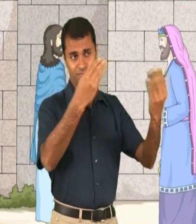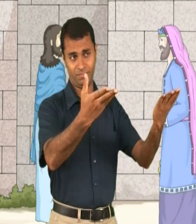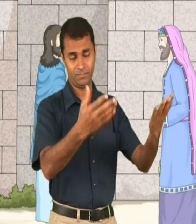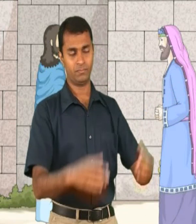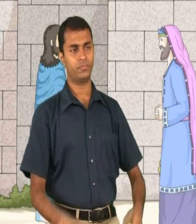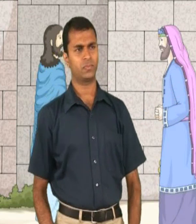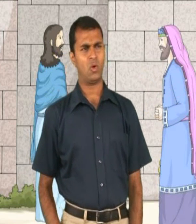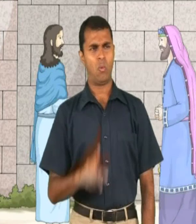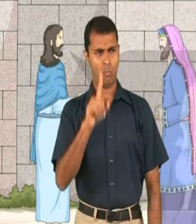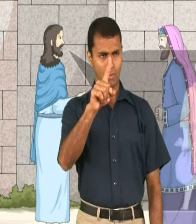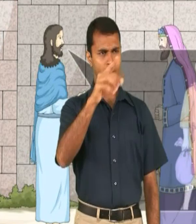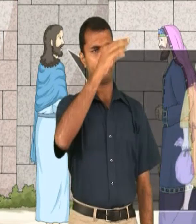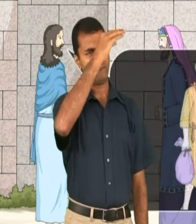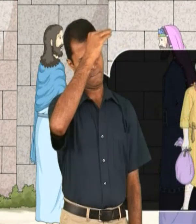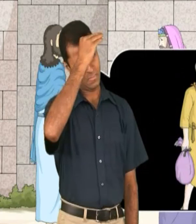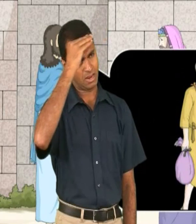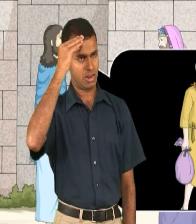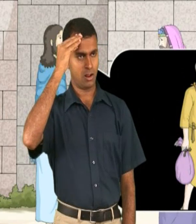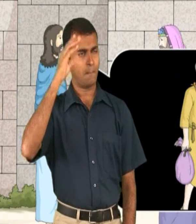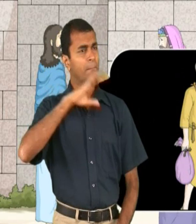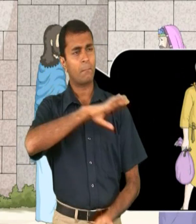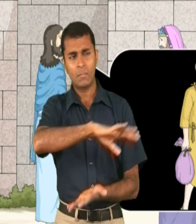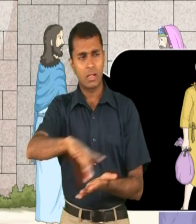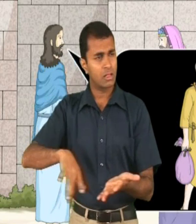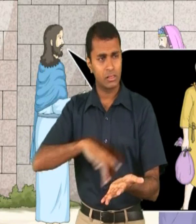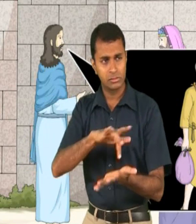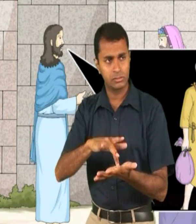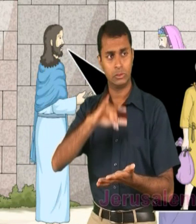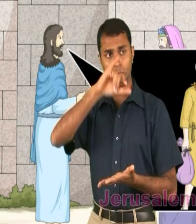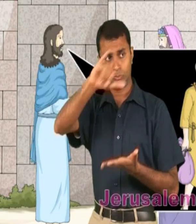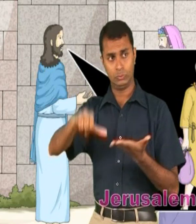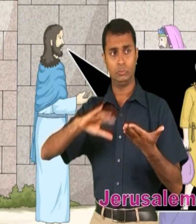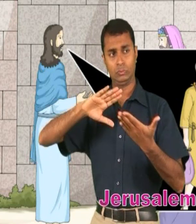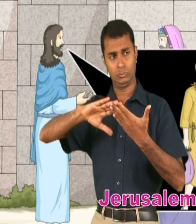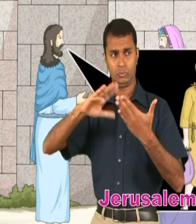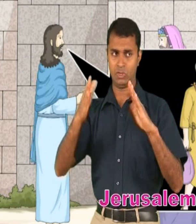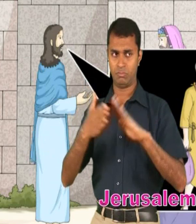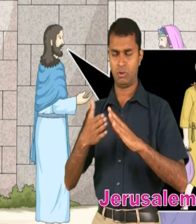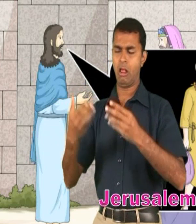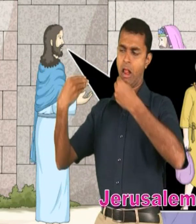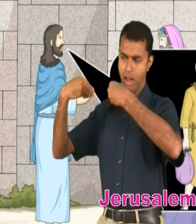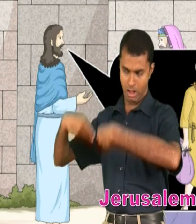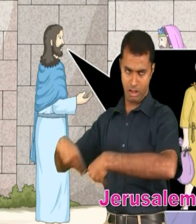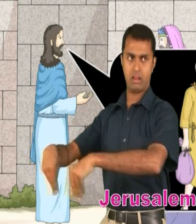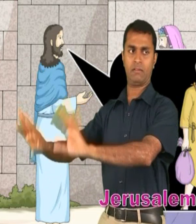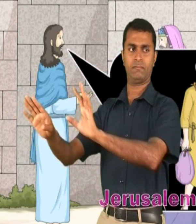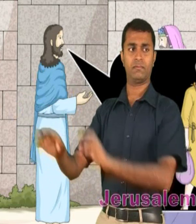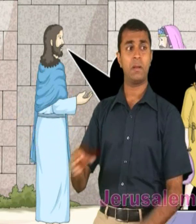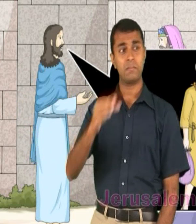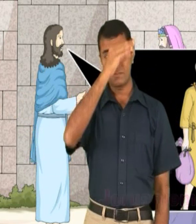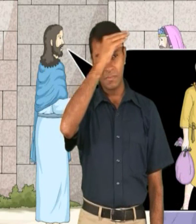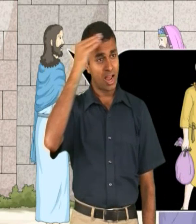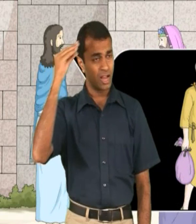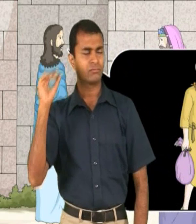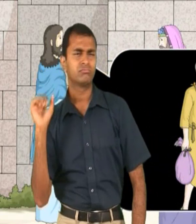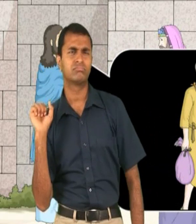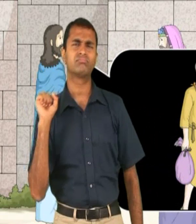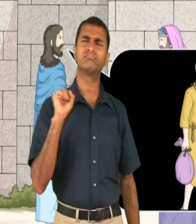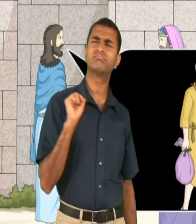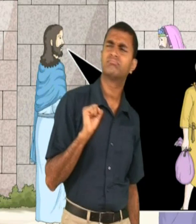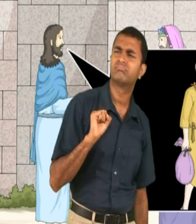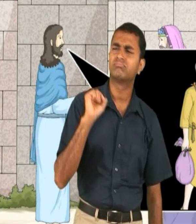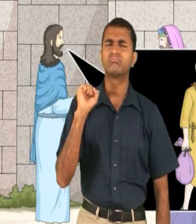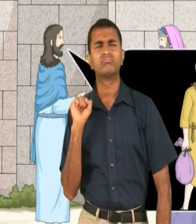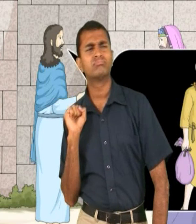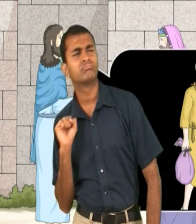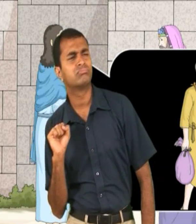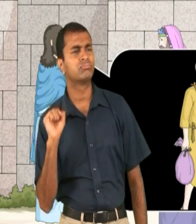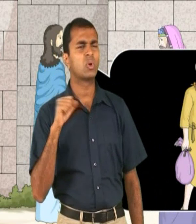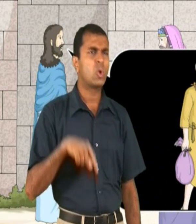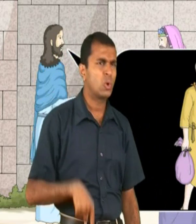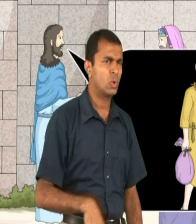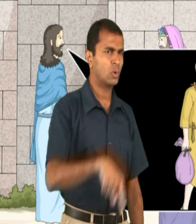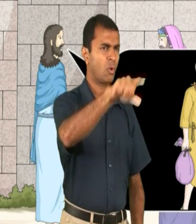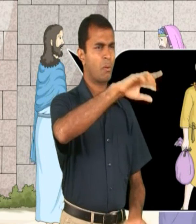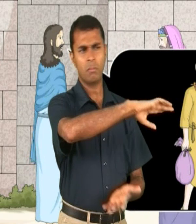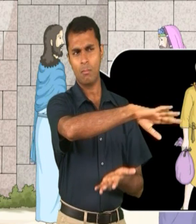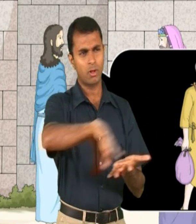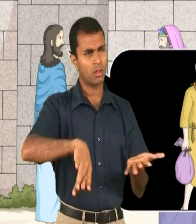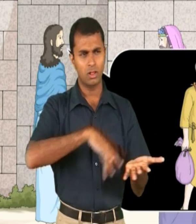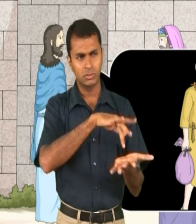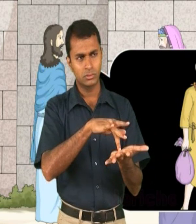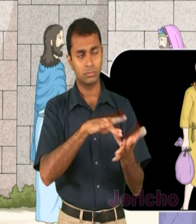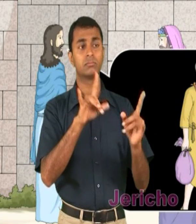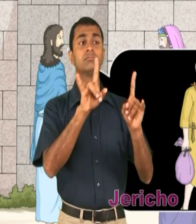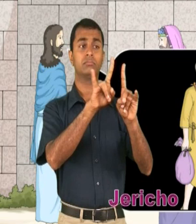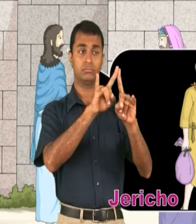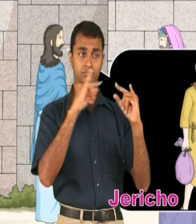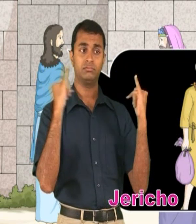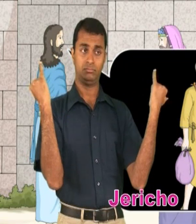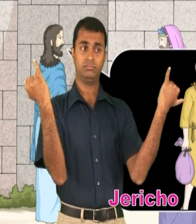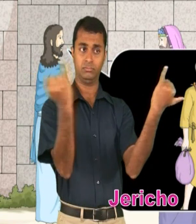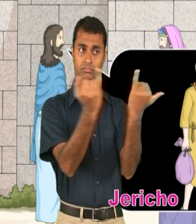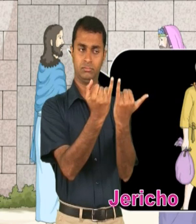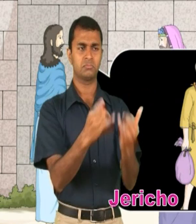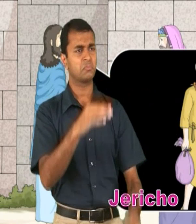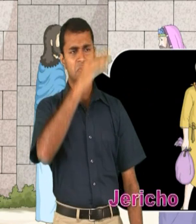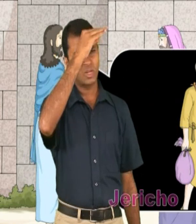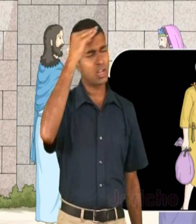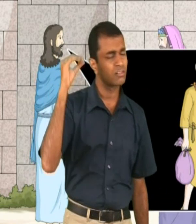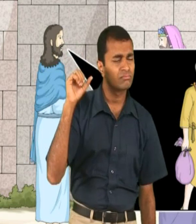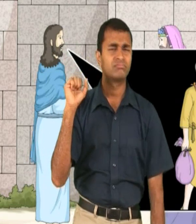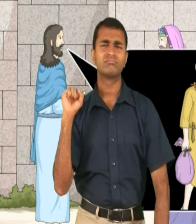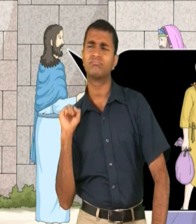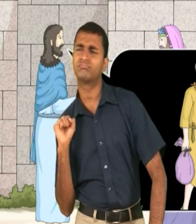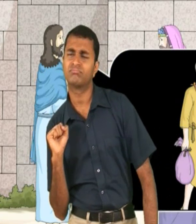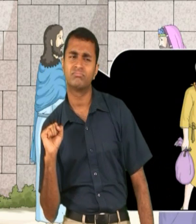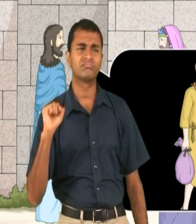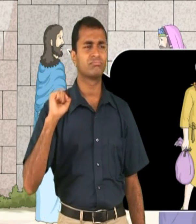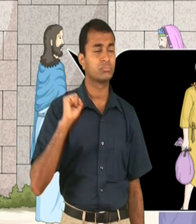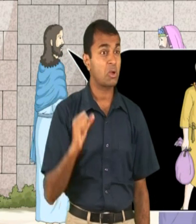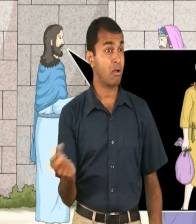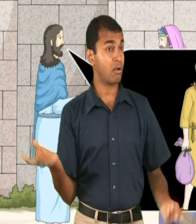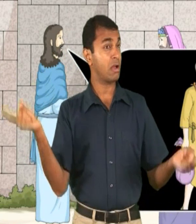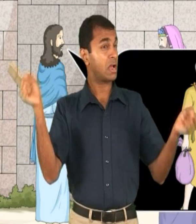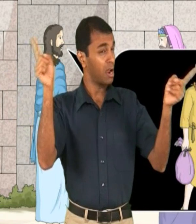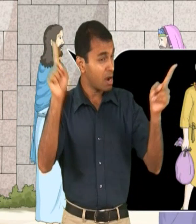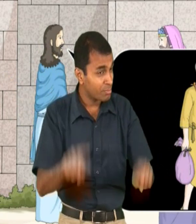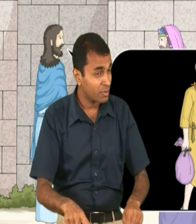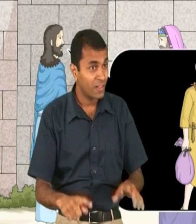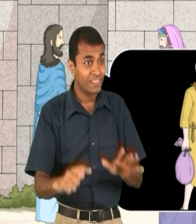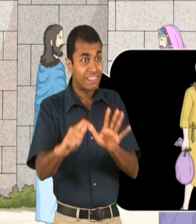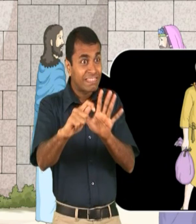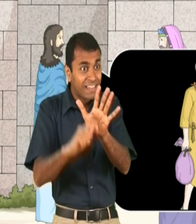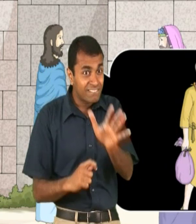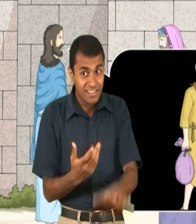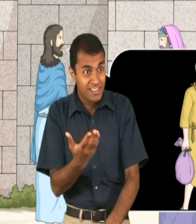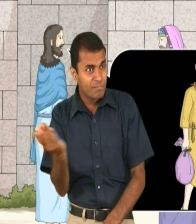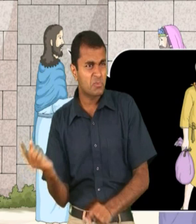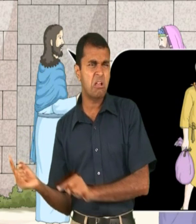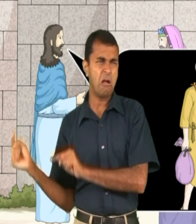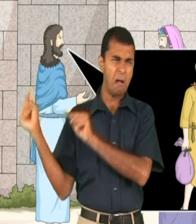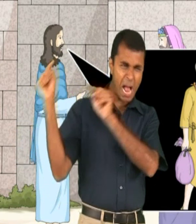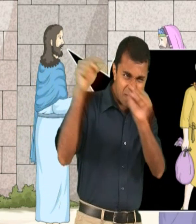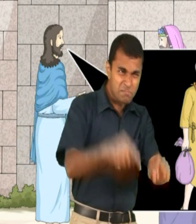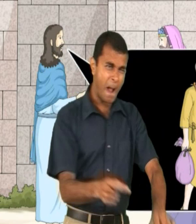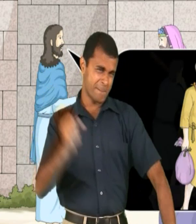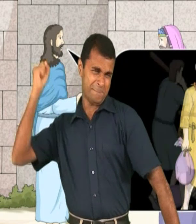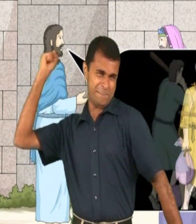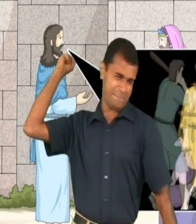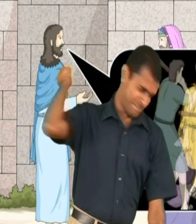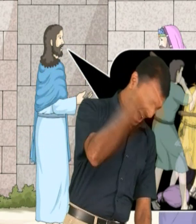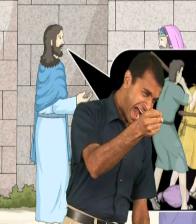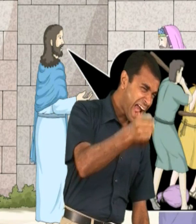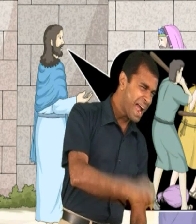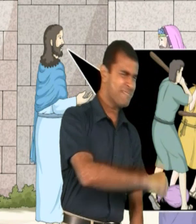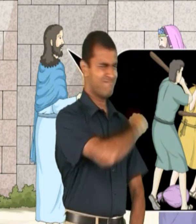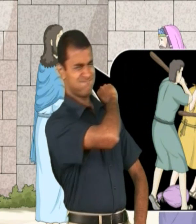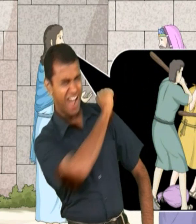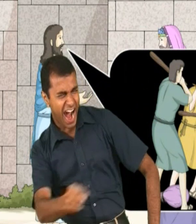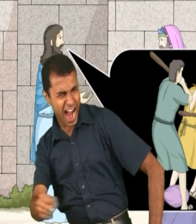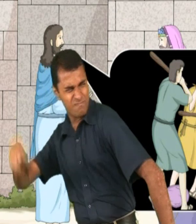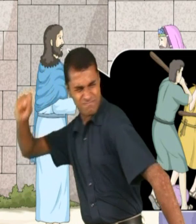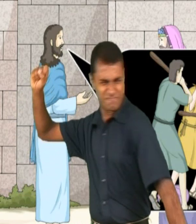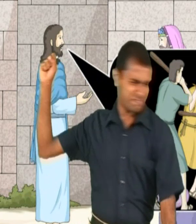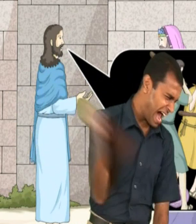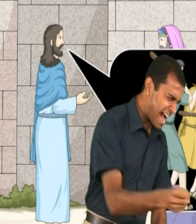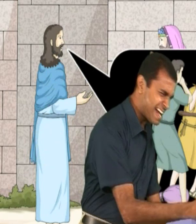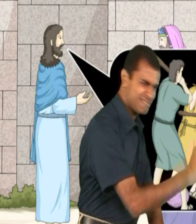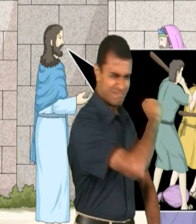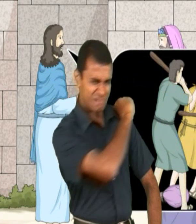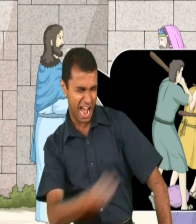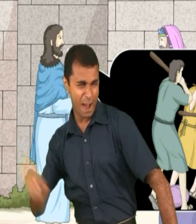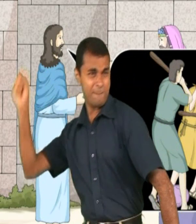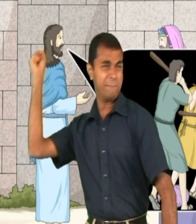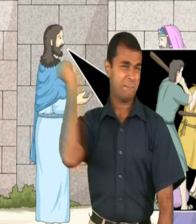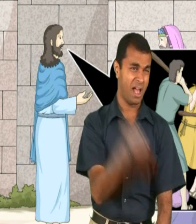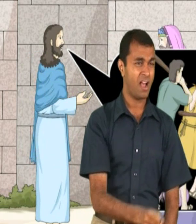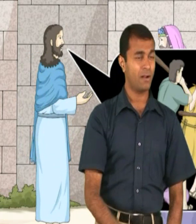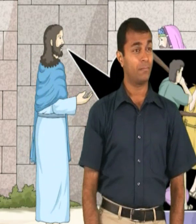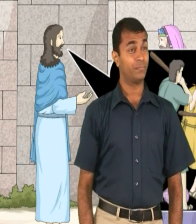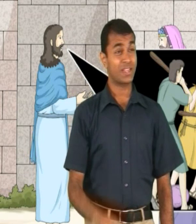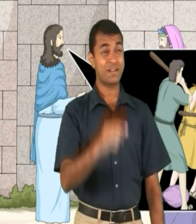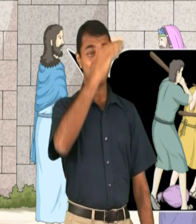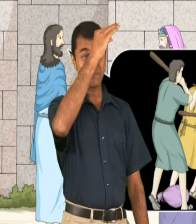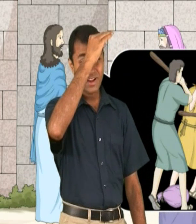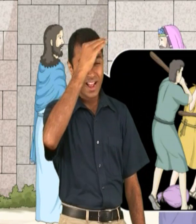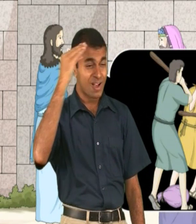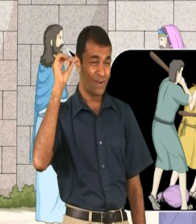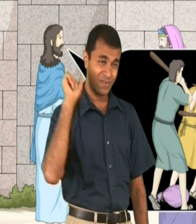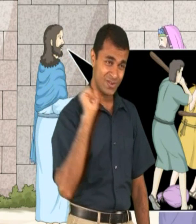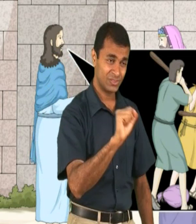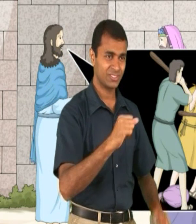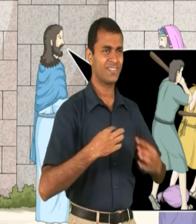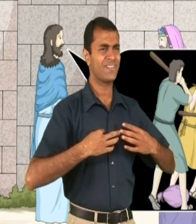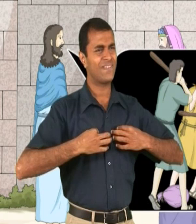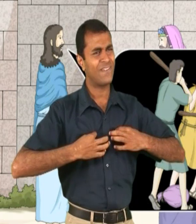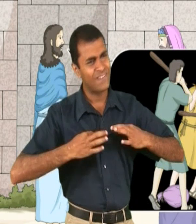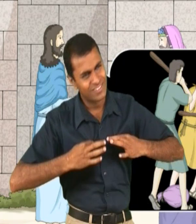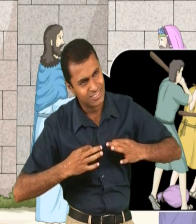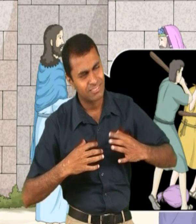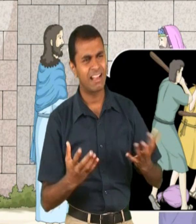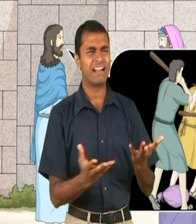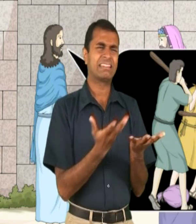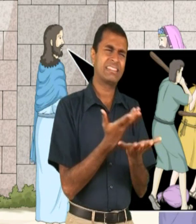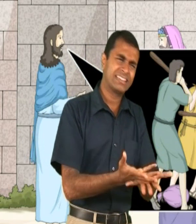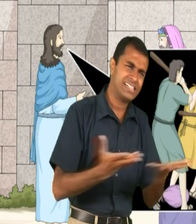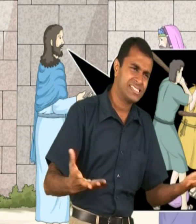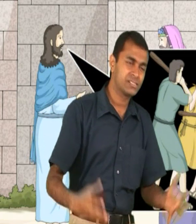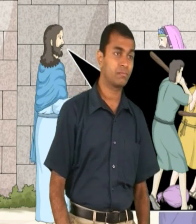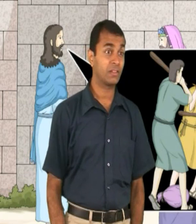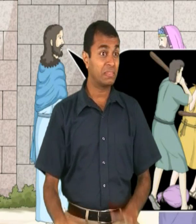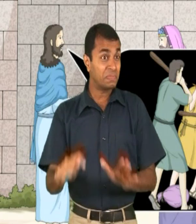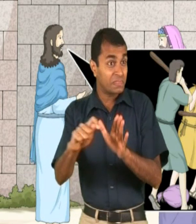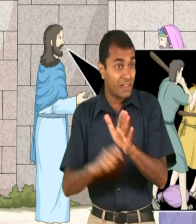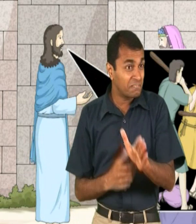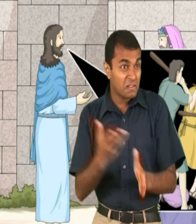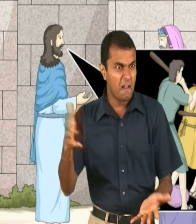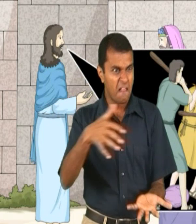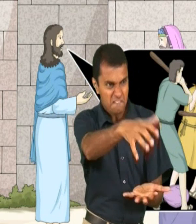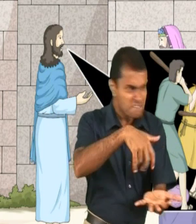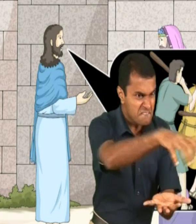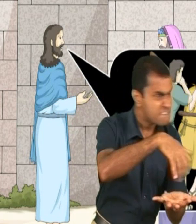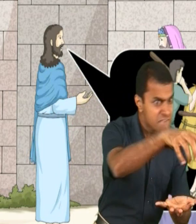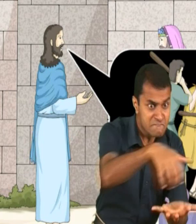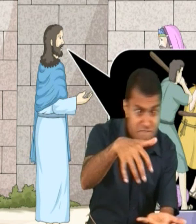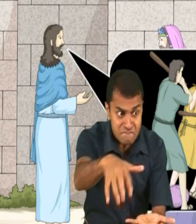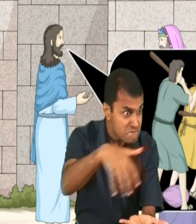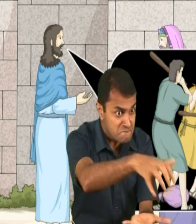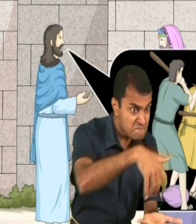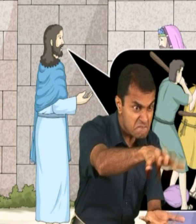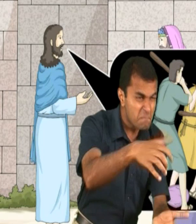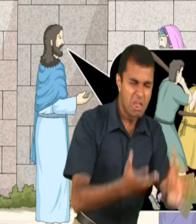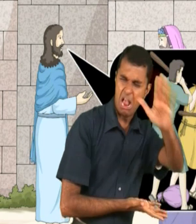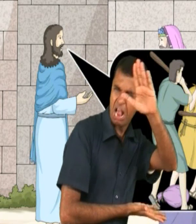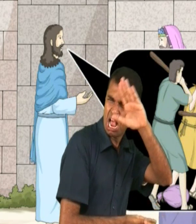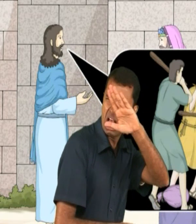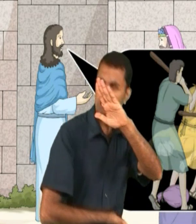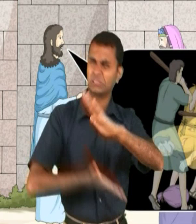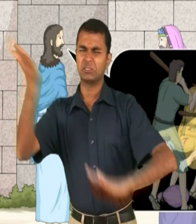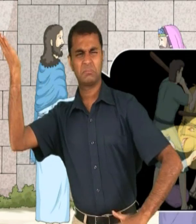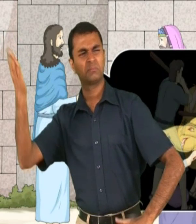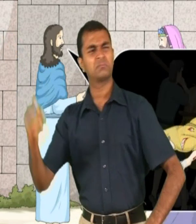Jesus took up this question and said, “A man was going down from Jerusalem to Jericho when he fell into the hands of robbers.